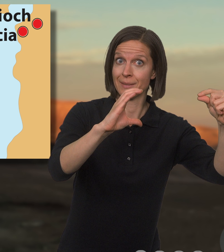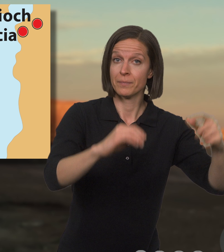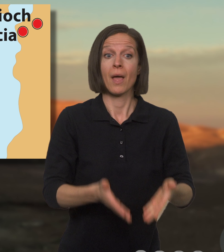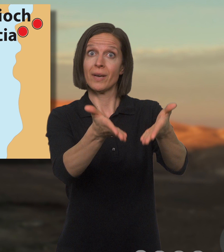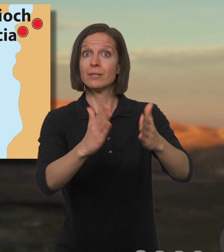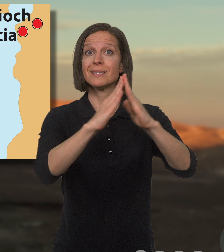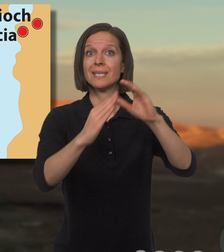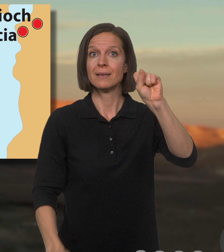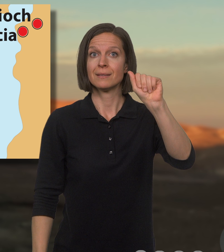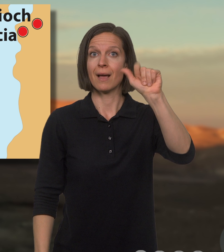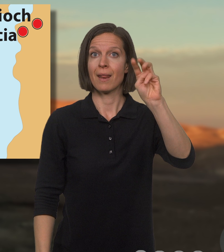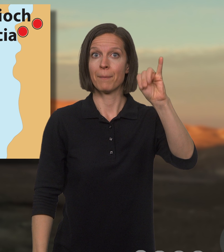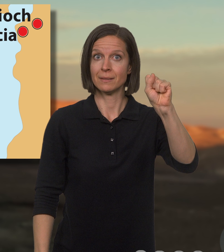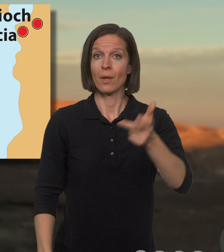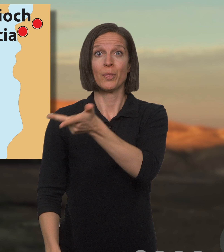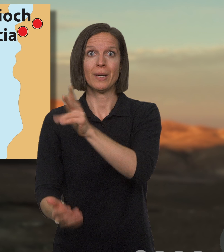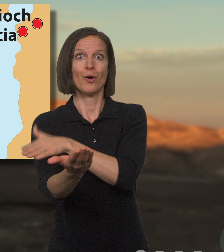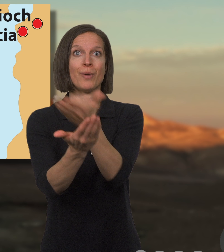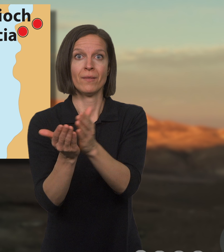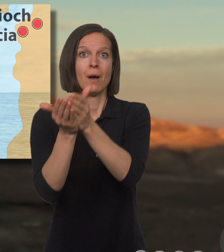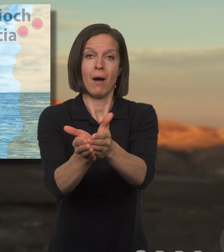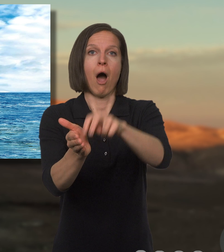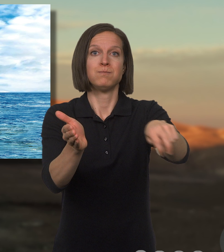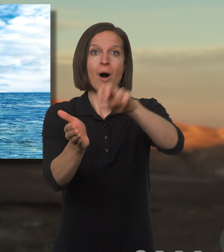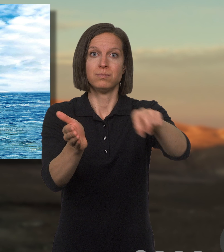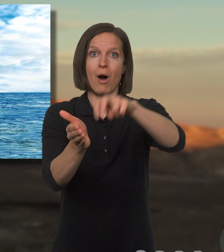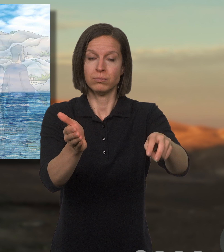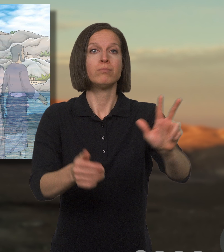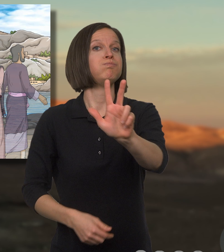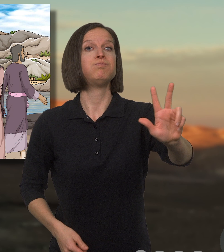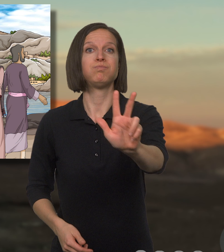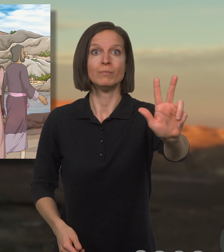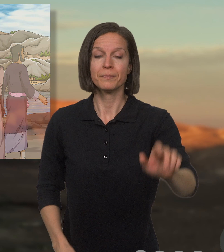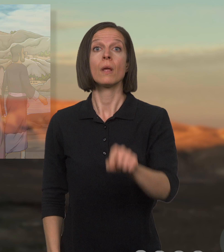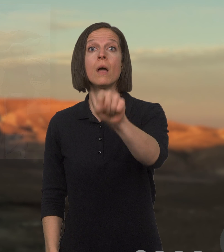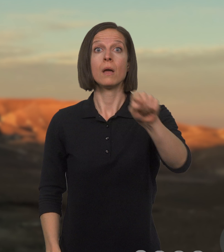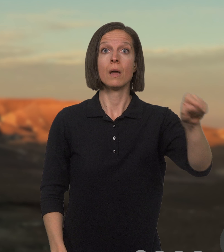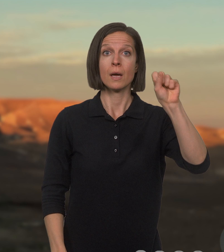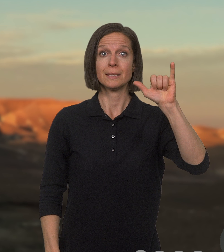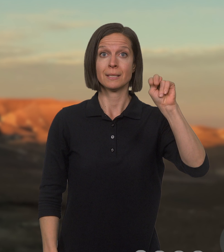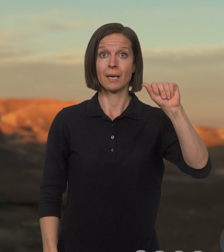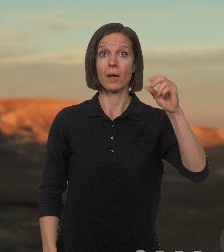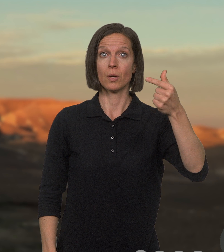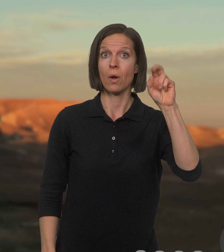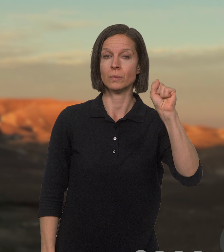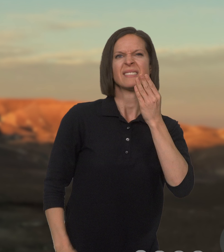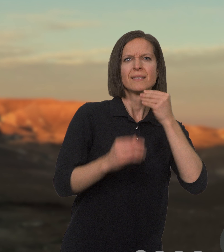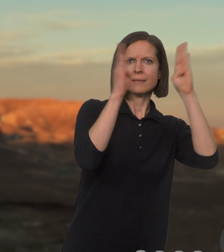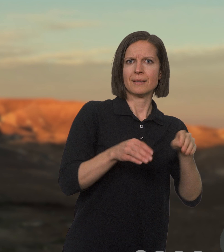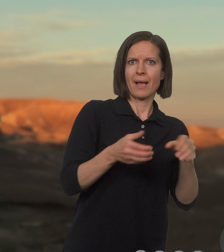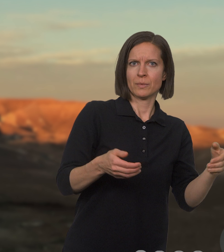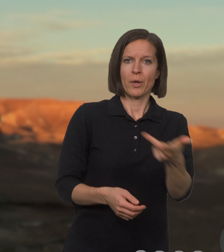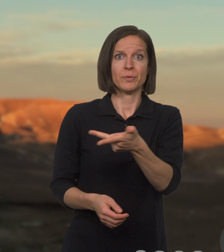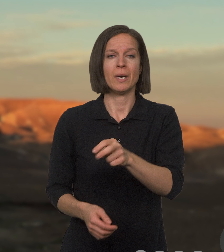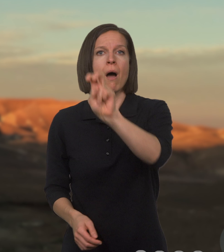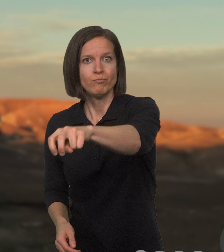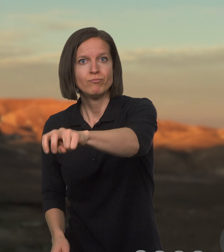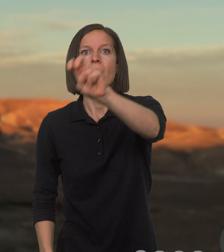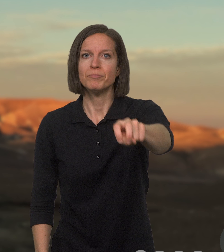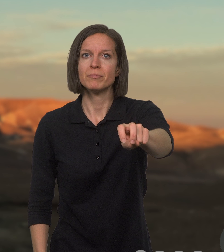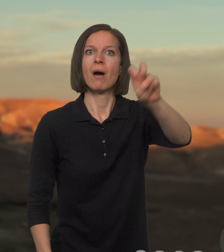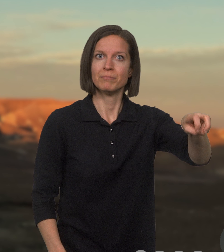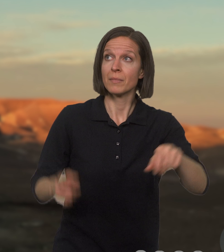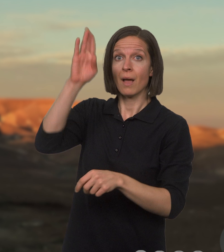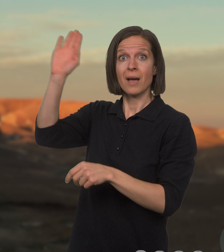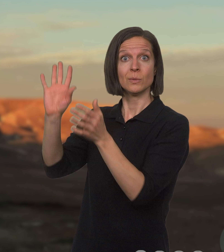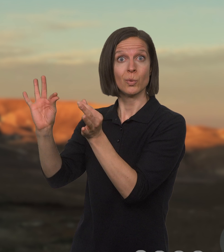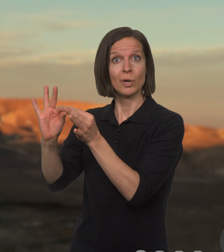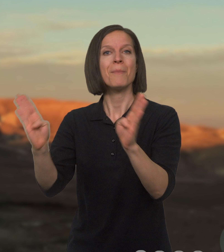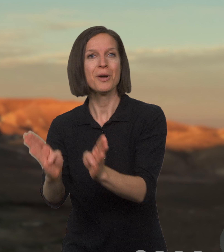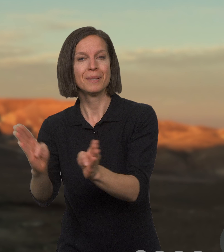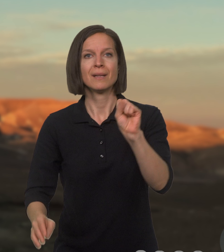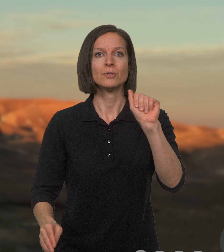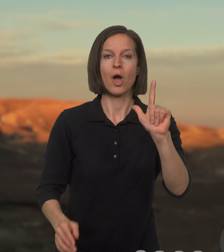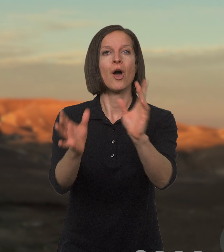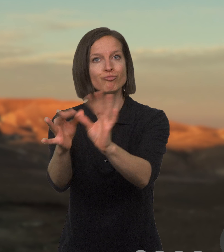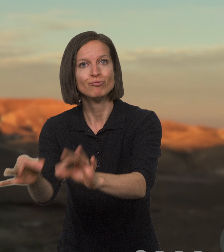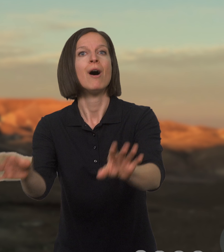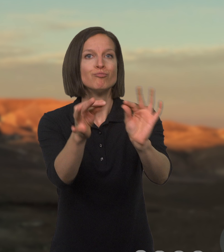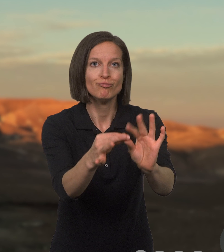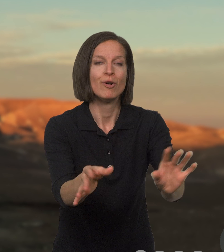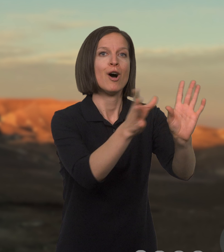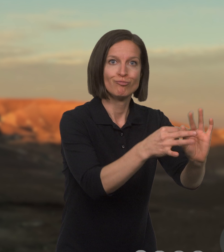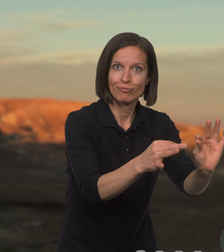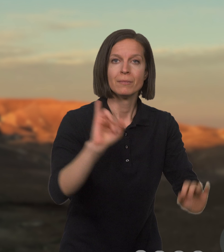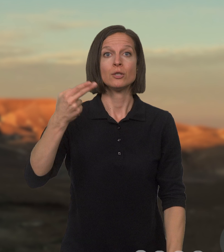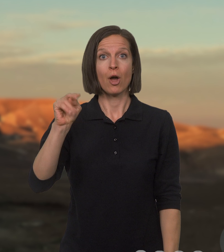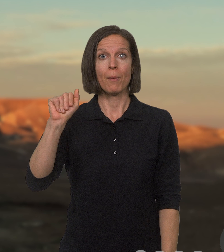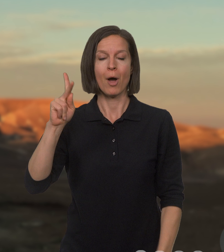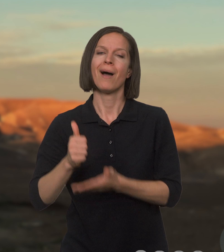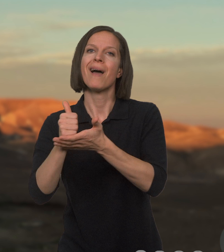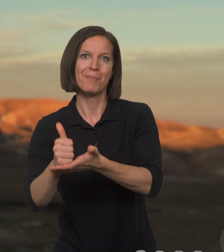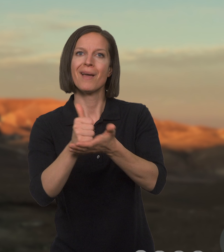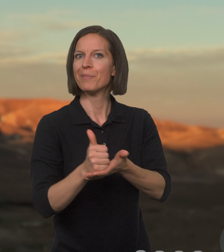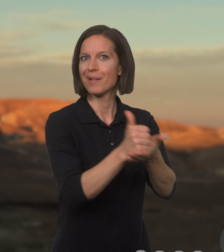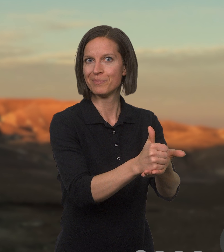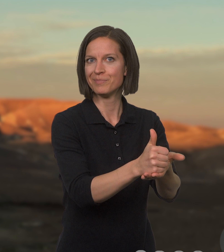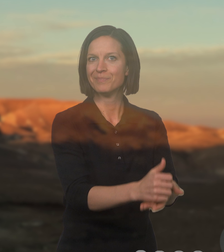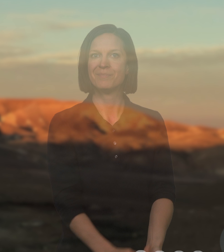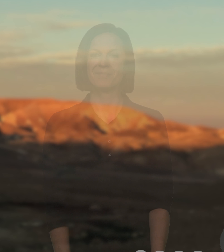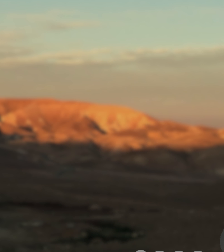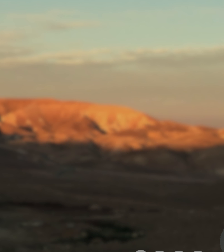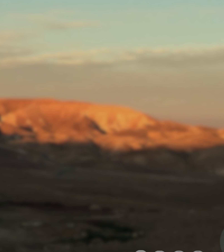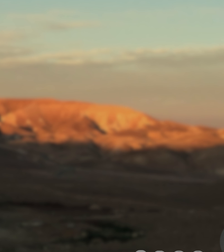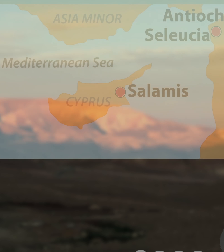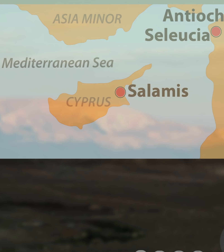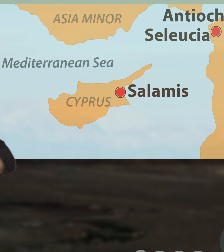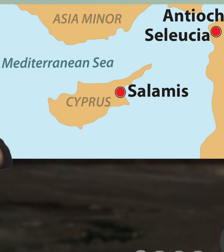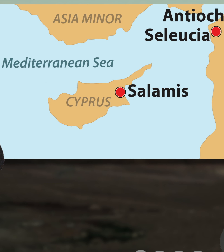When they arrived at Salamis, they proclaimed the word of God in the Jewish synagogues. And John was with them as their helper.